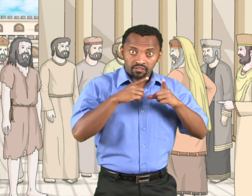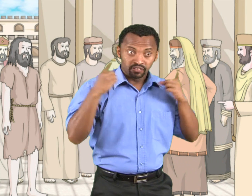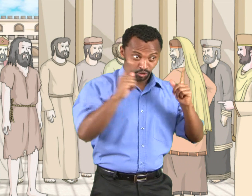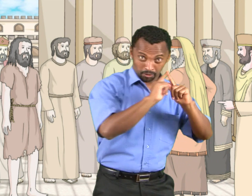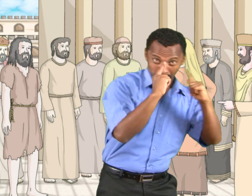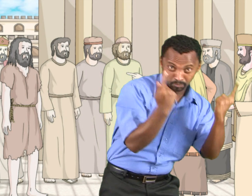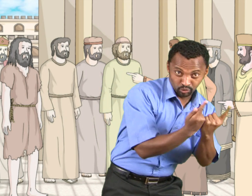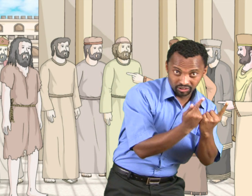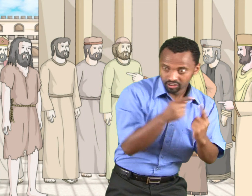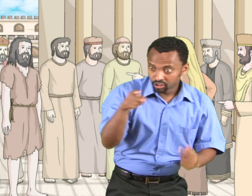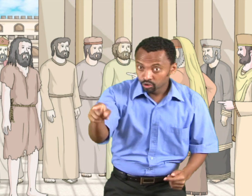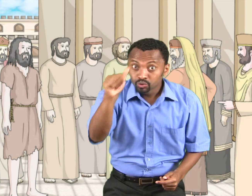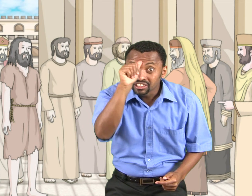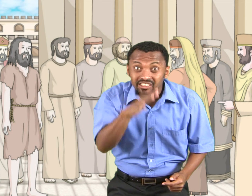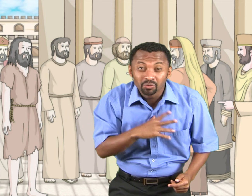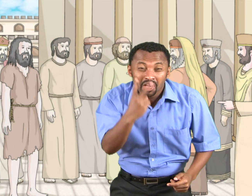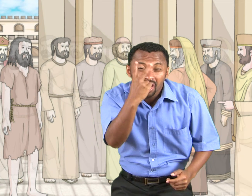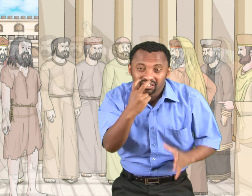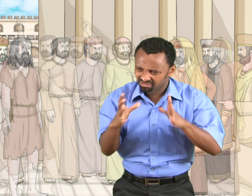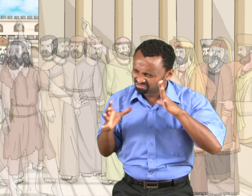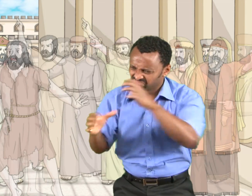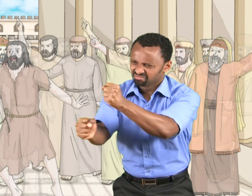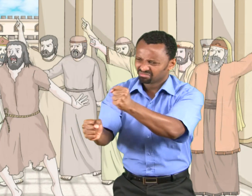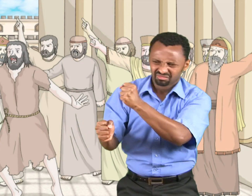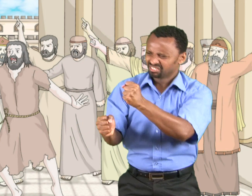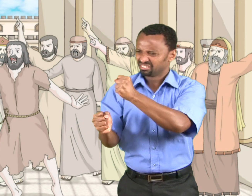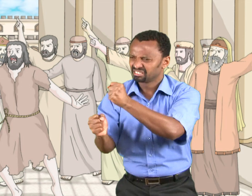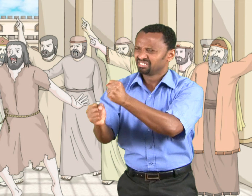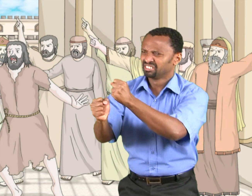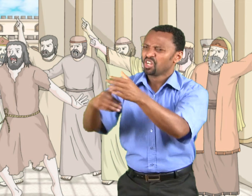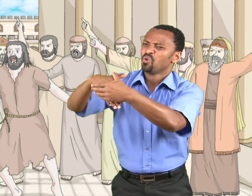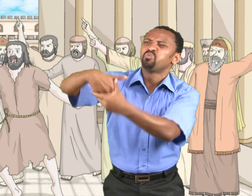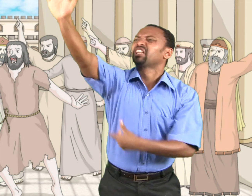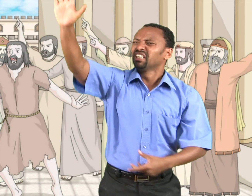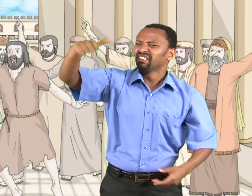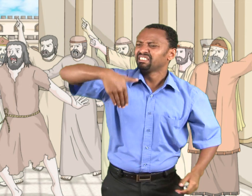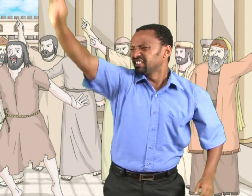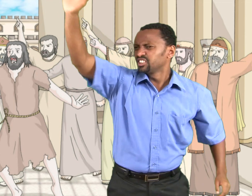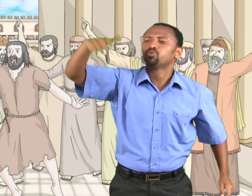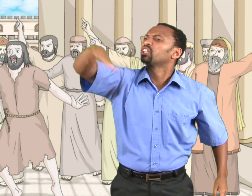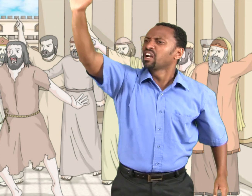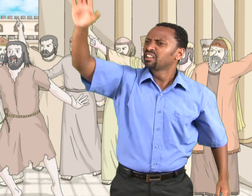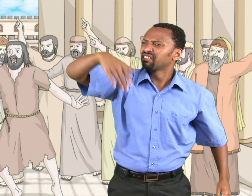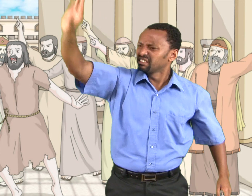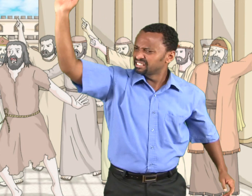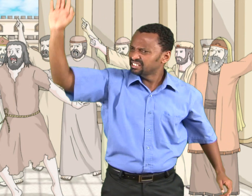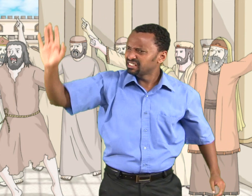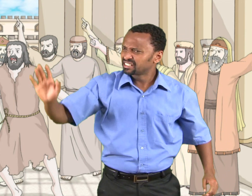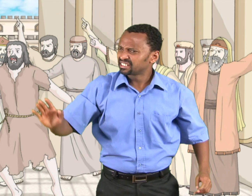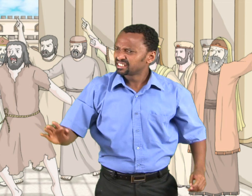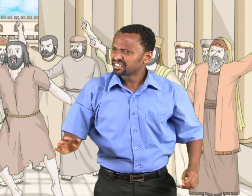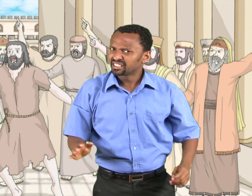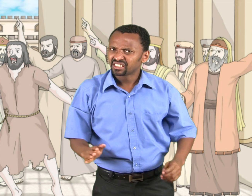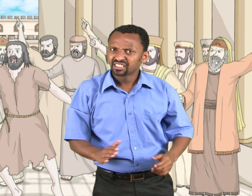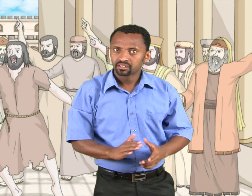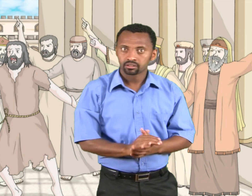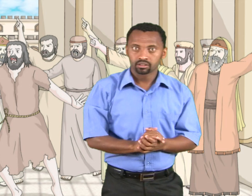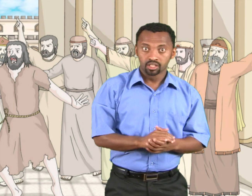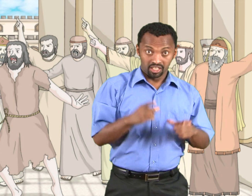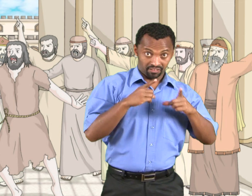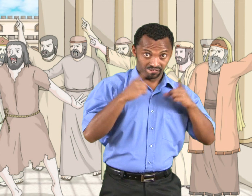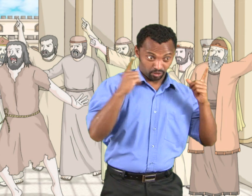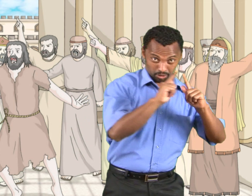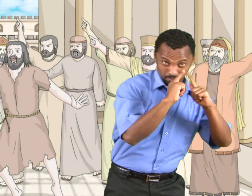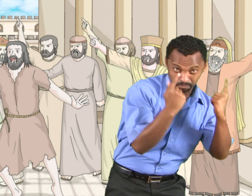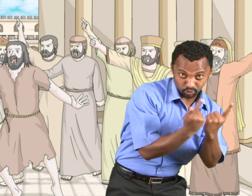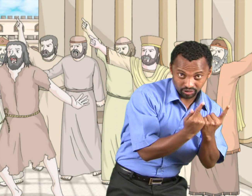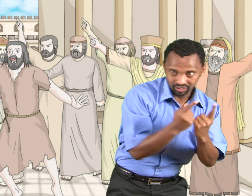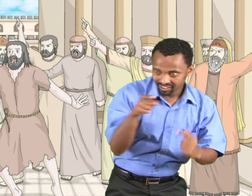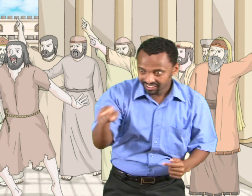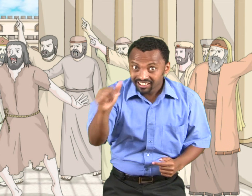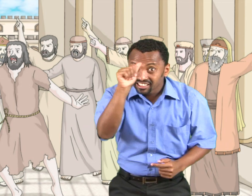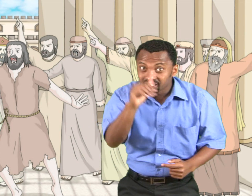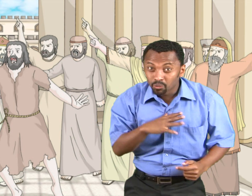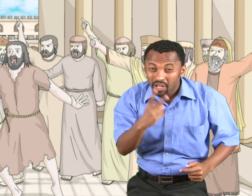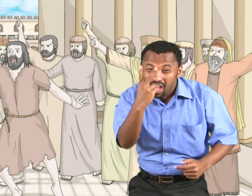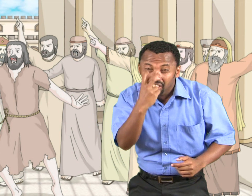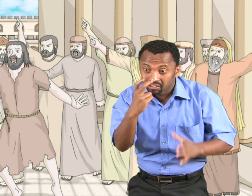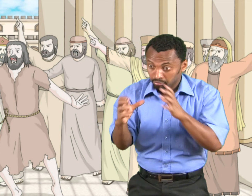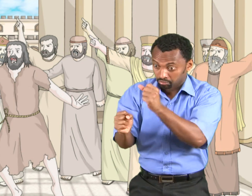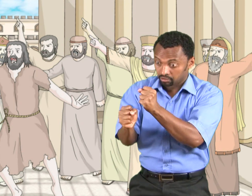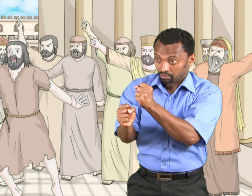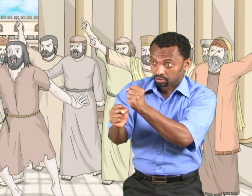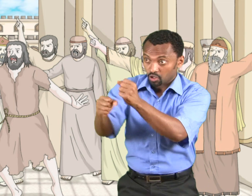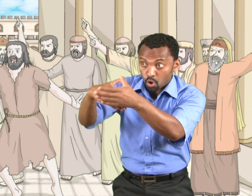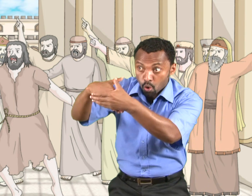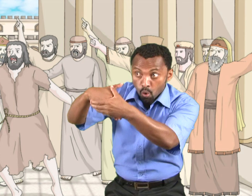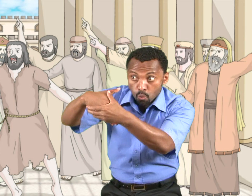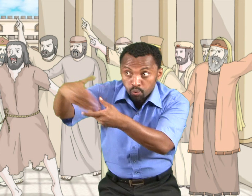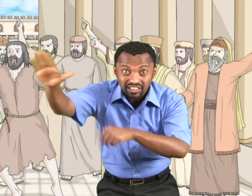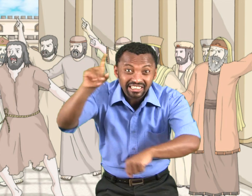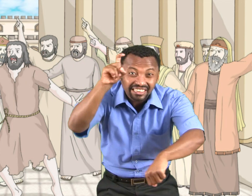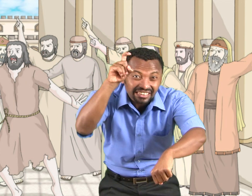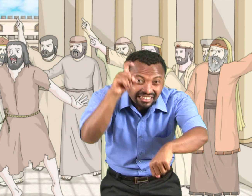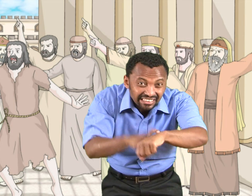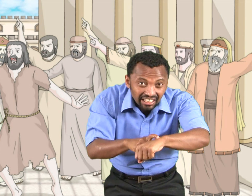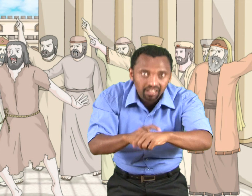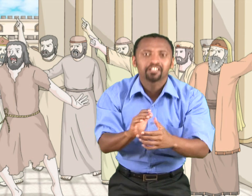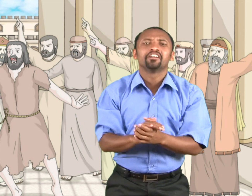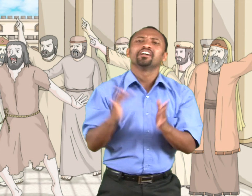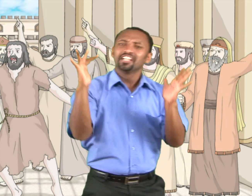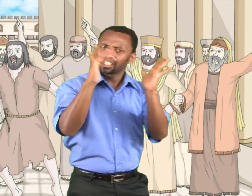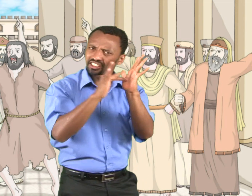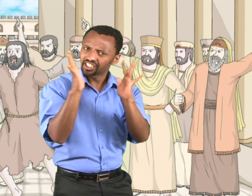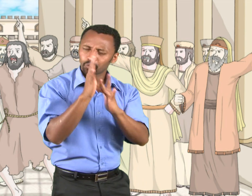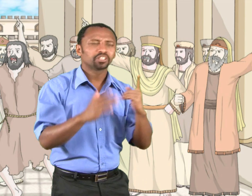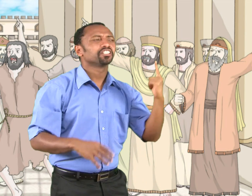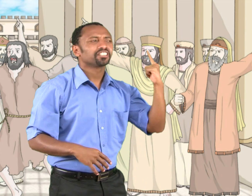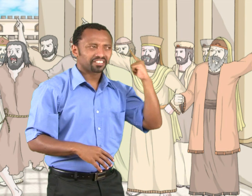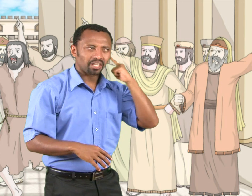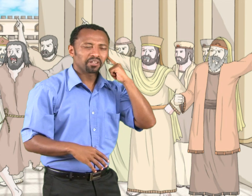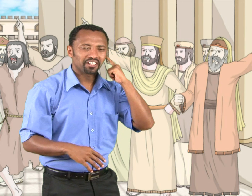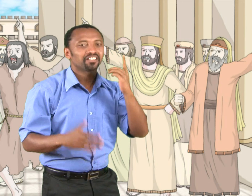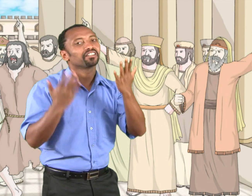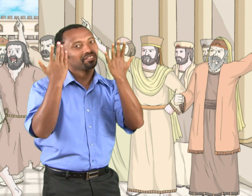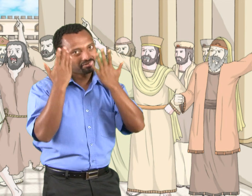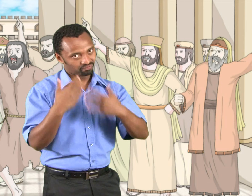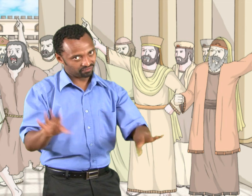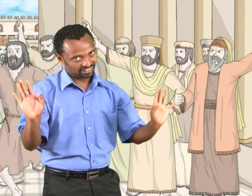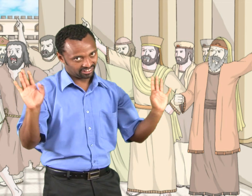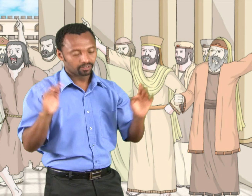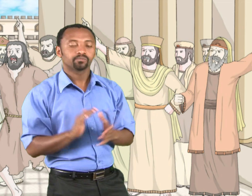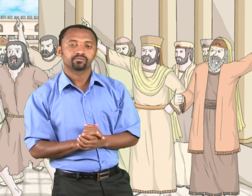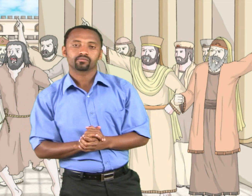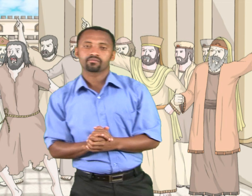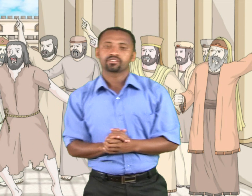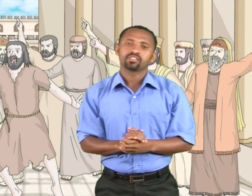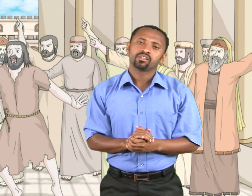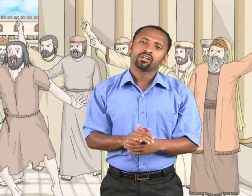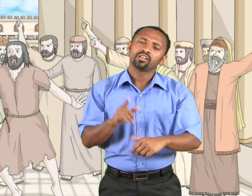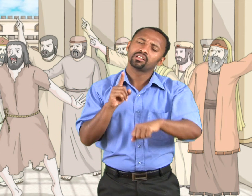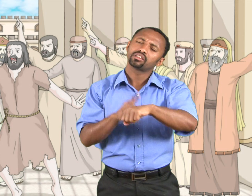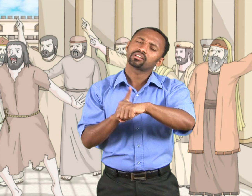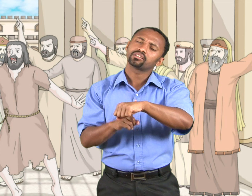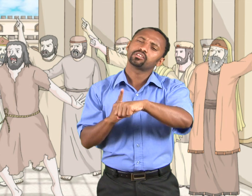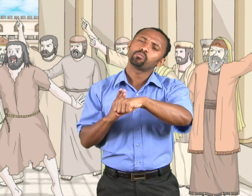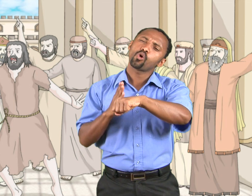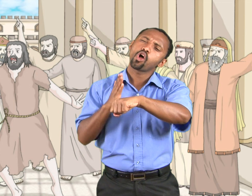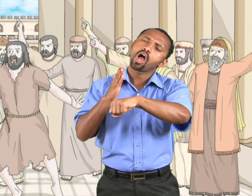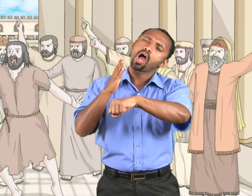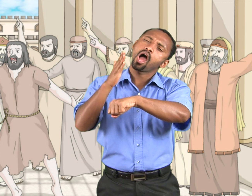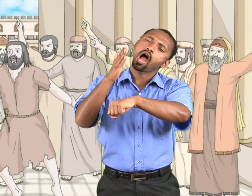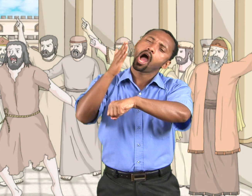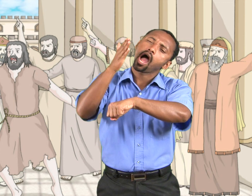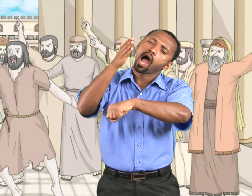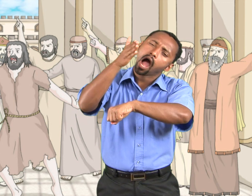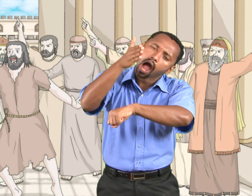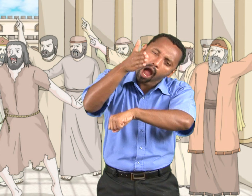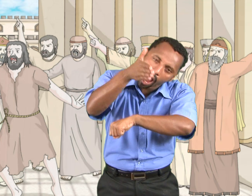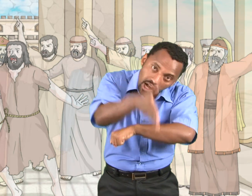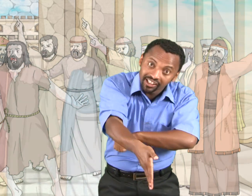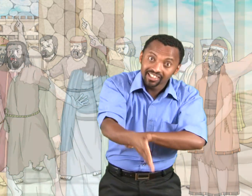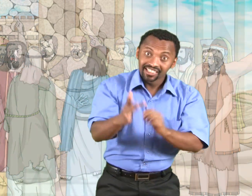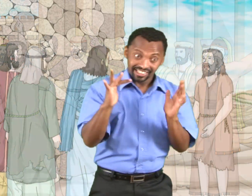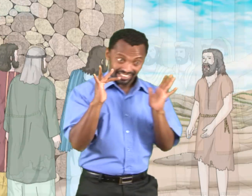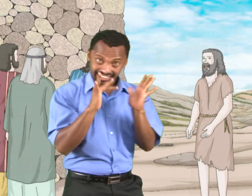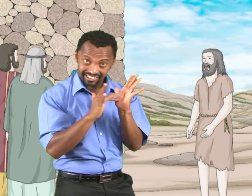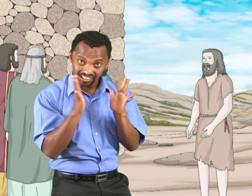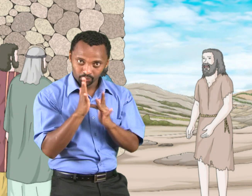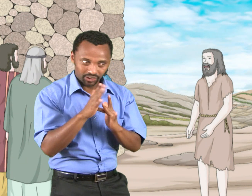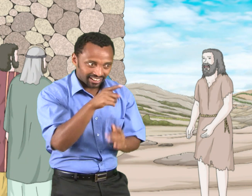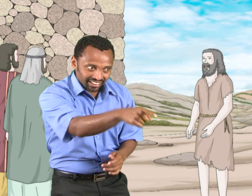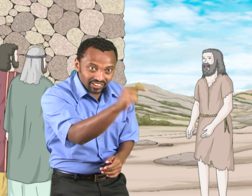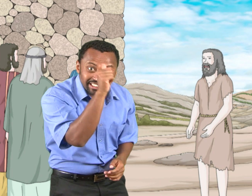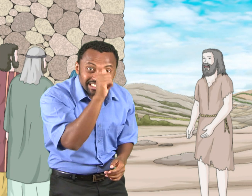And they threw him out.